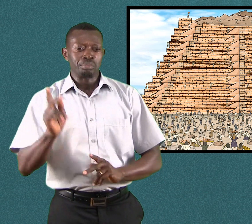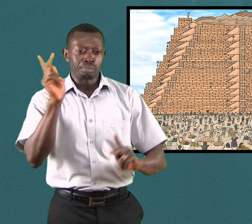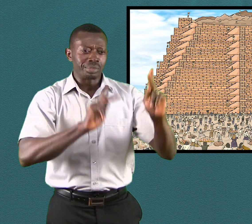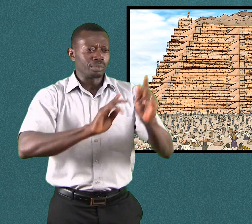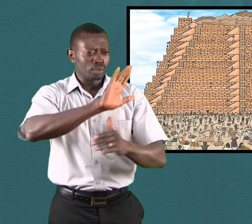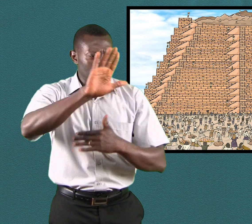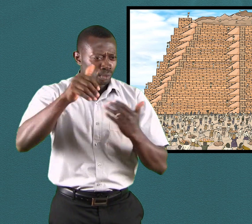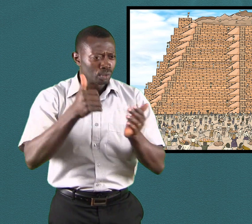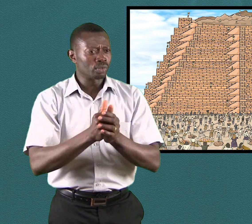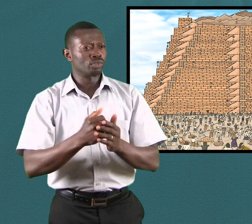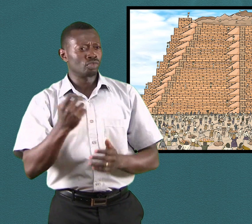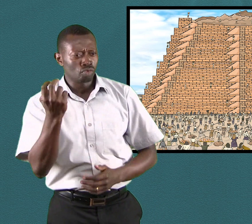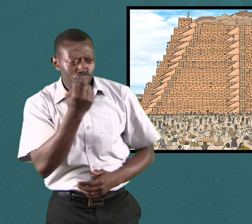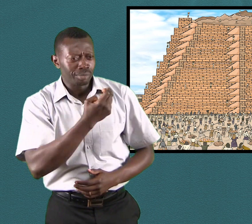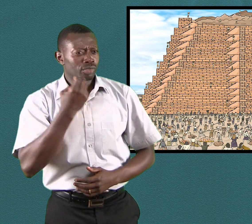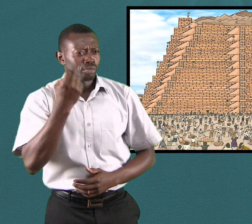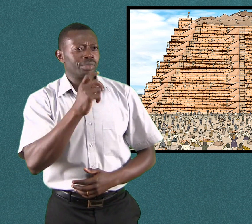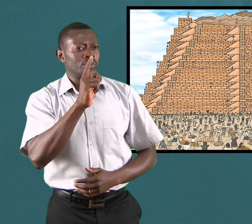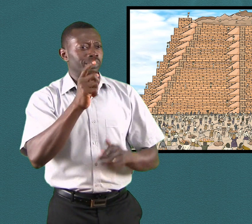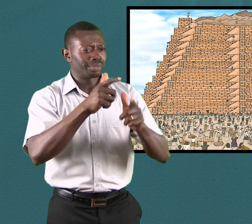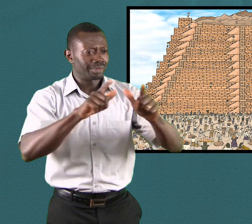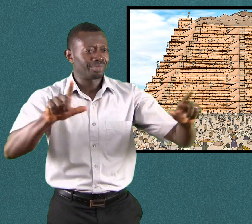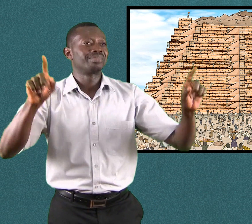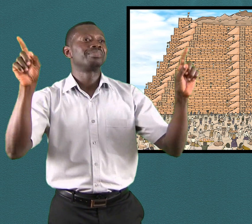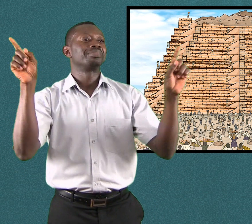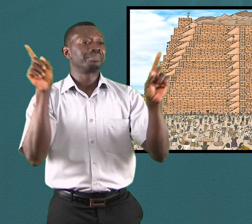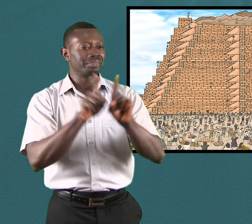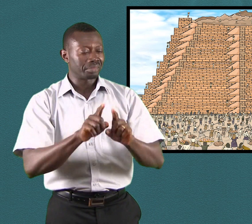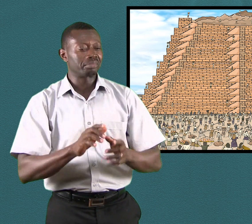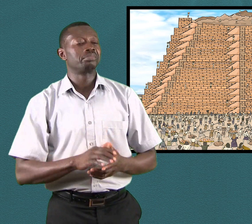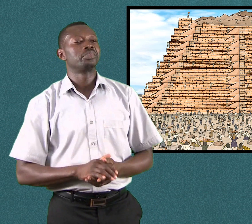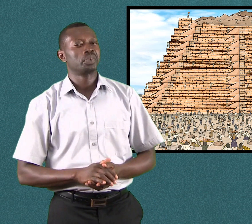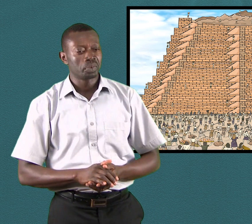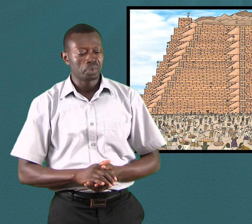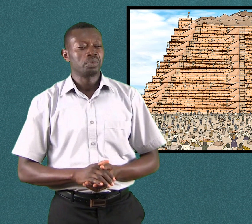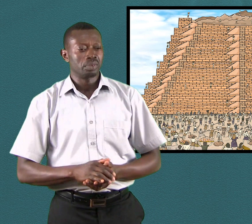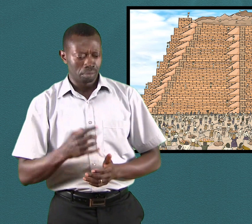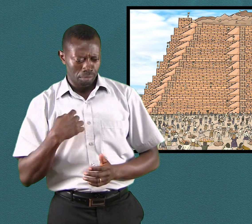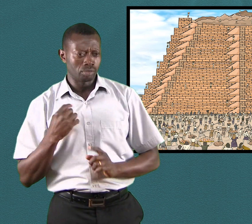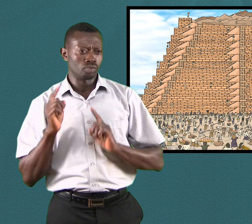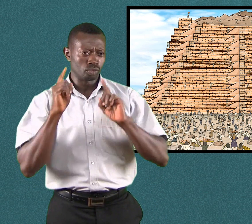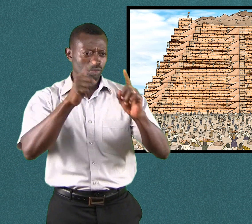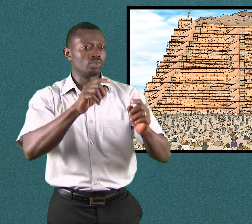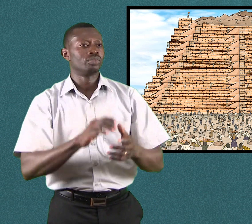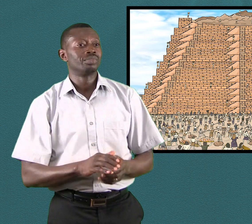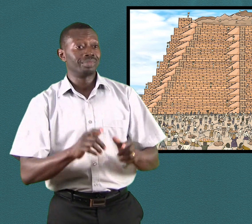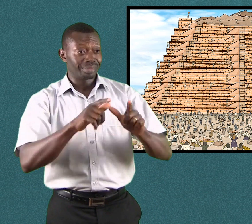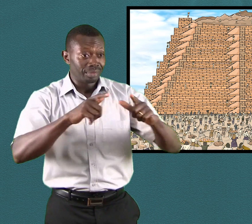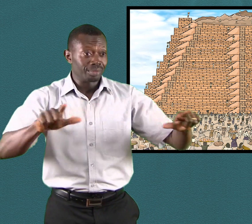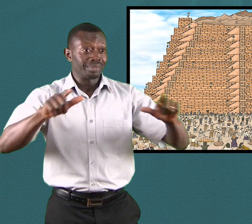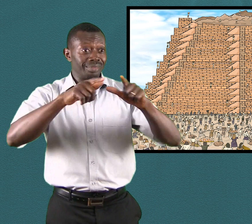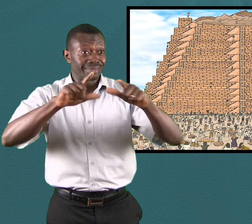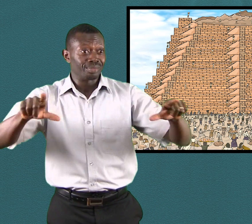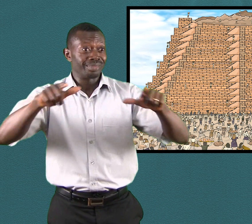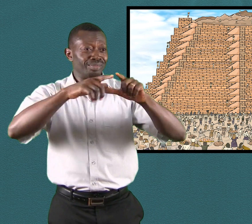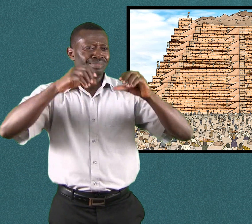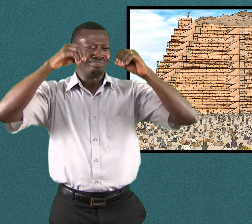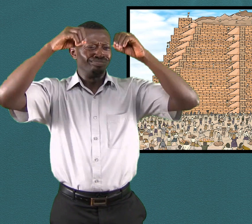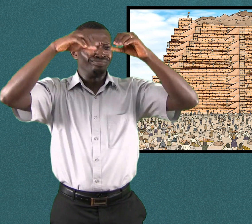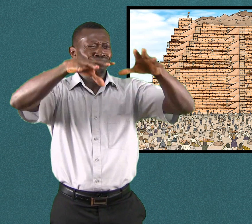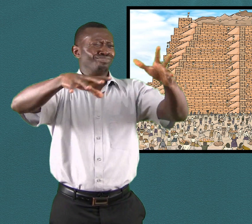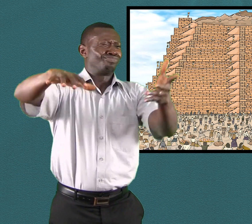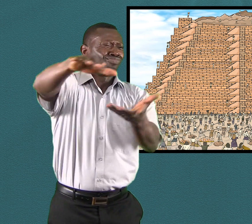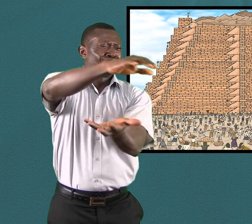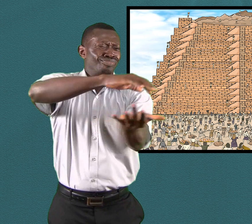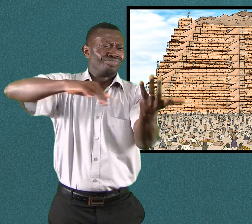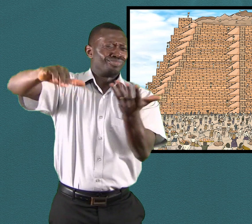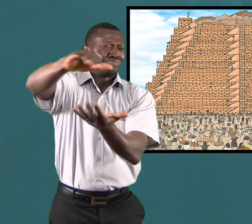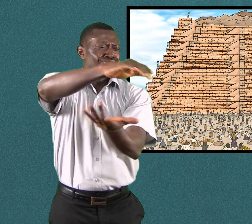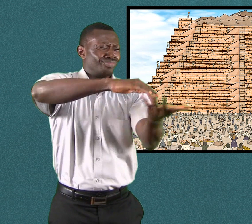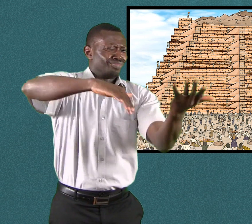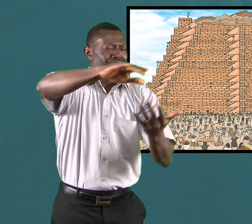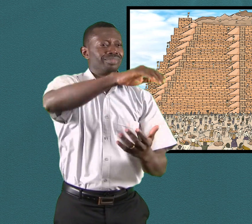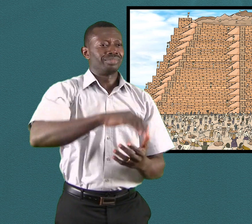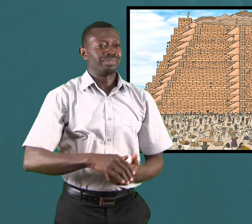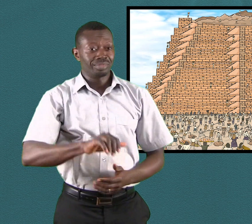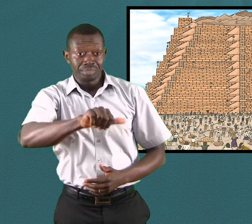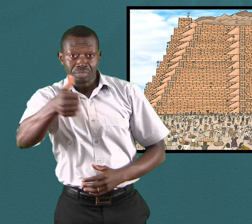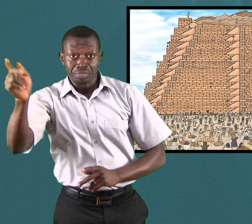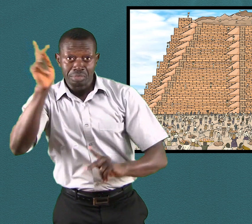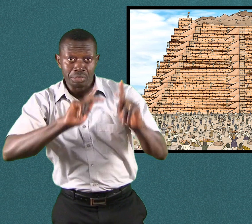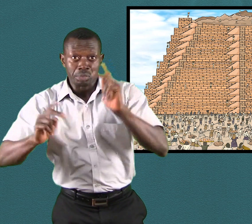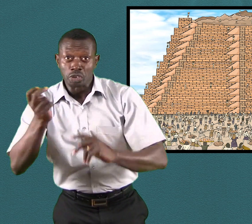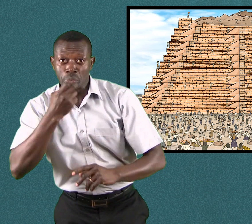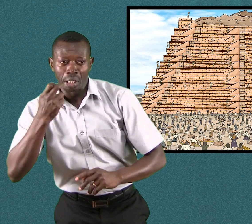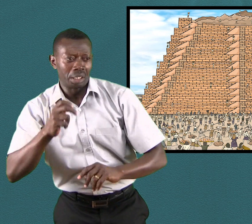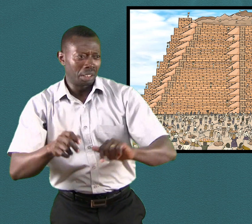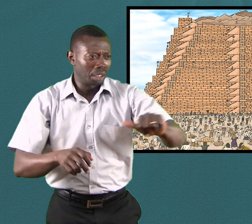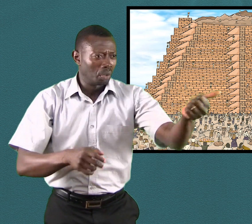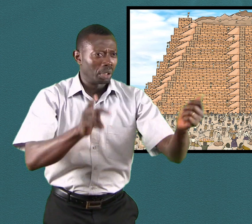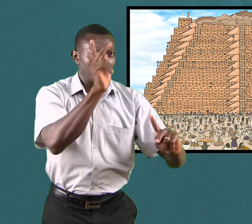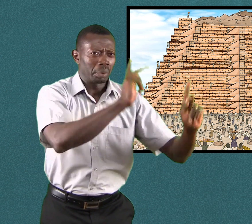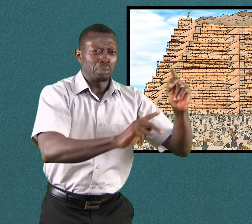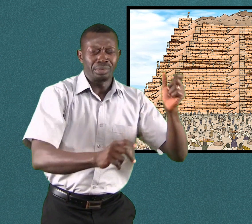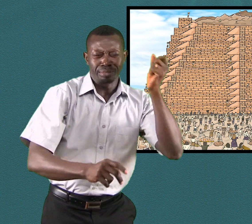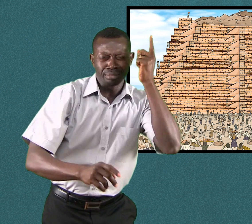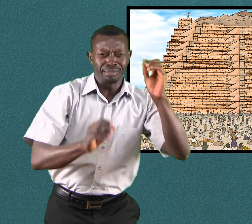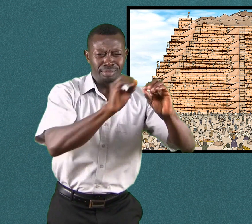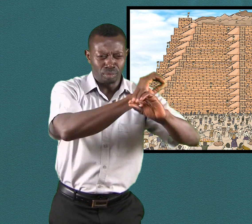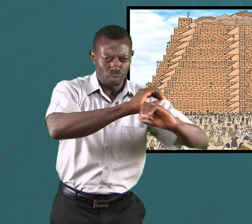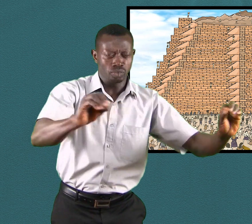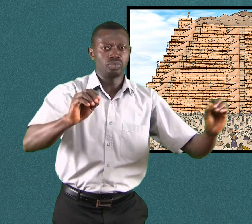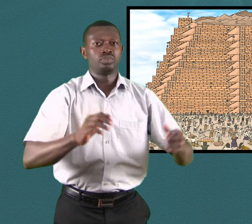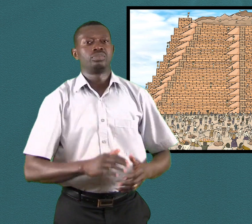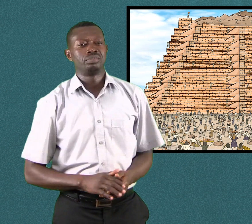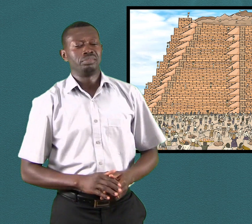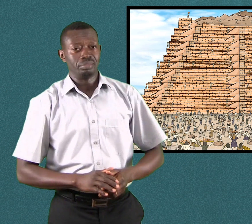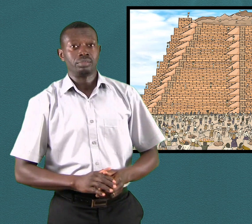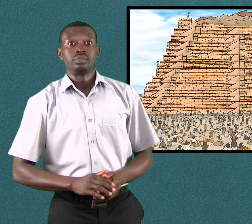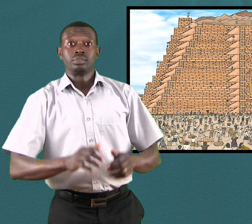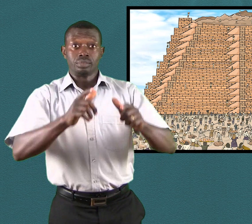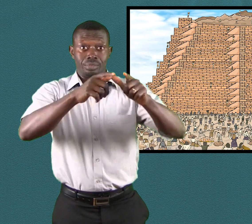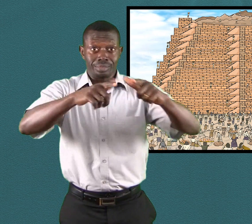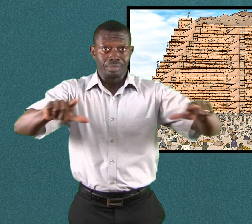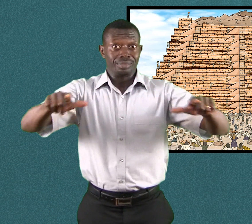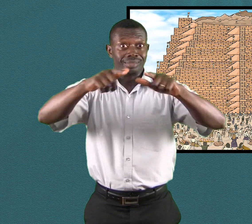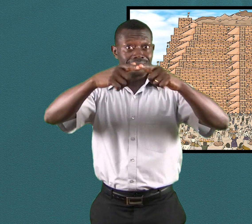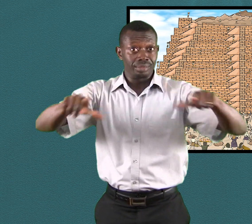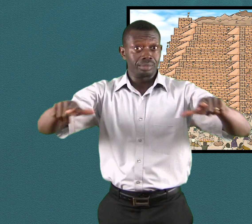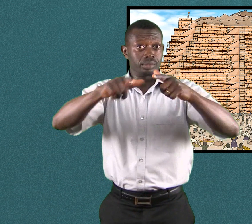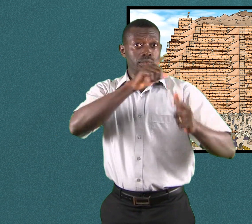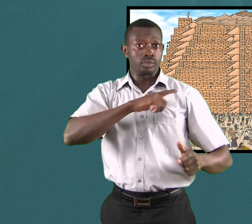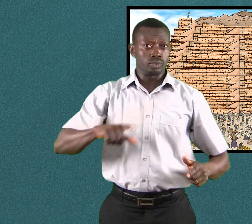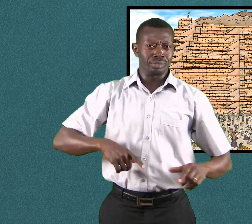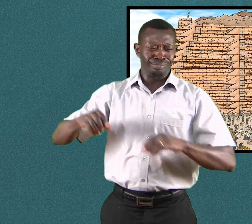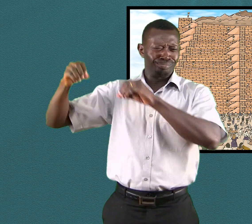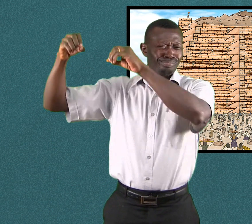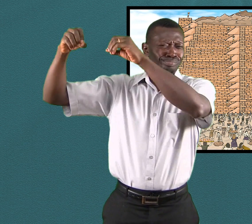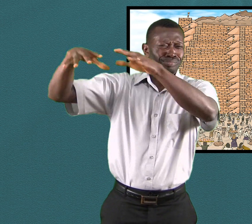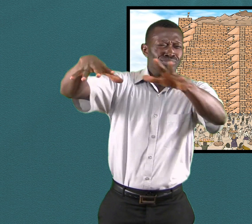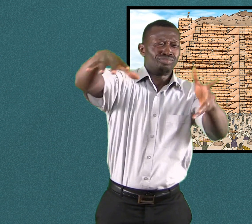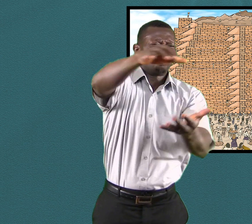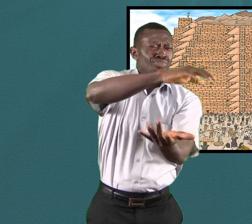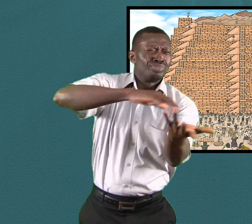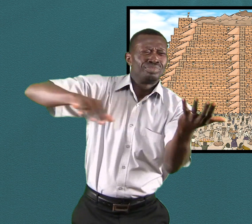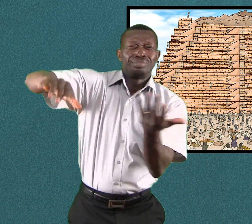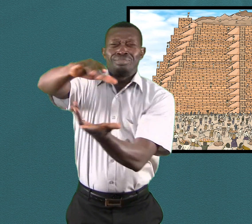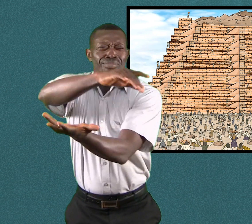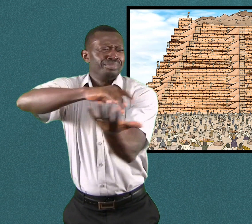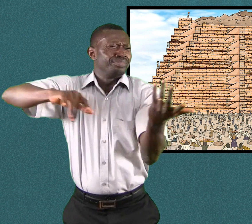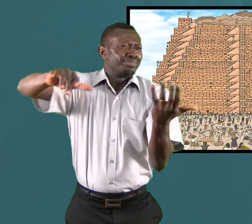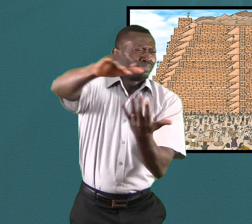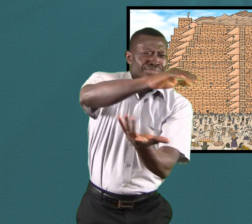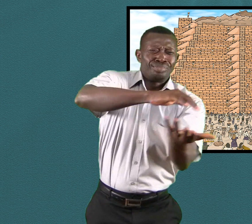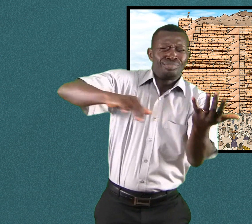Come, let Us go down and confuse their language, so that they will not understand one another’s speech.”